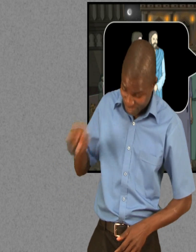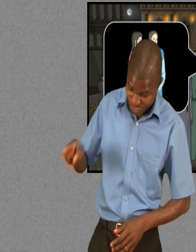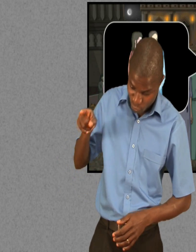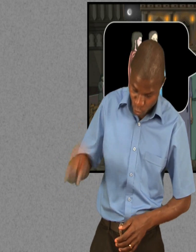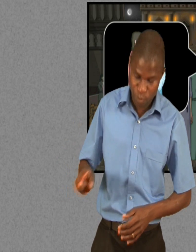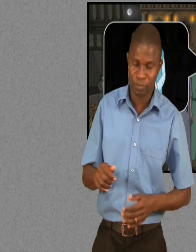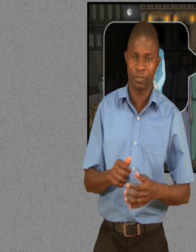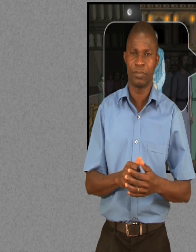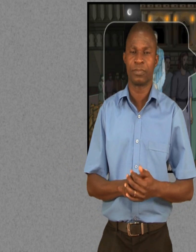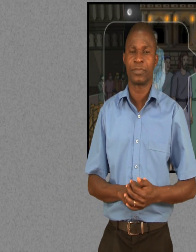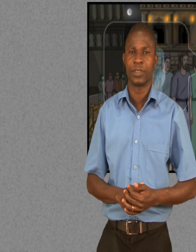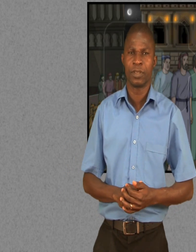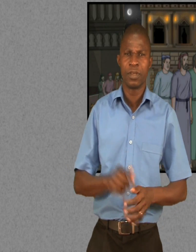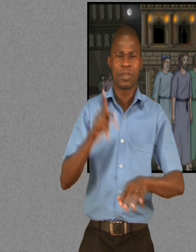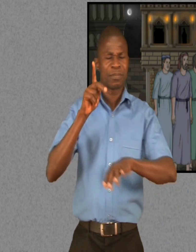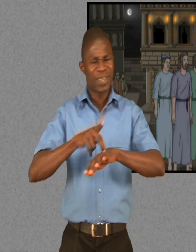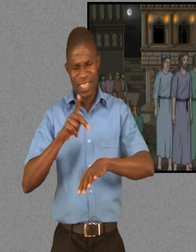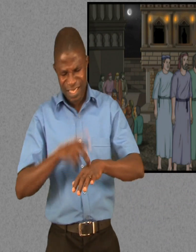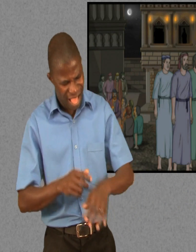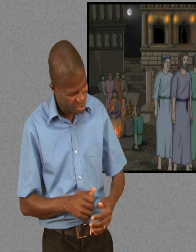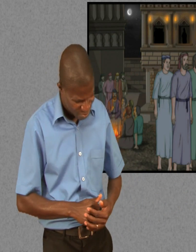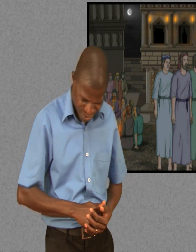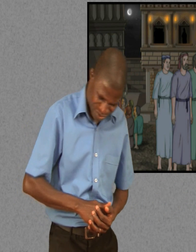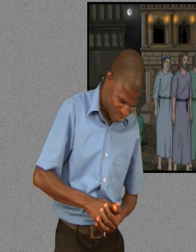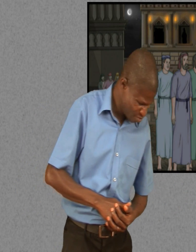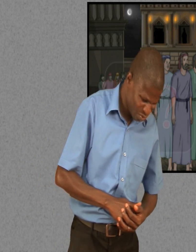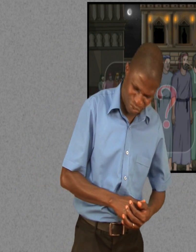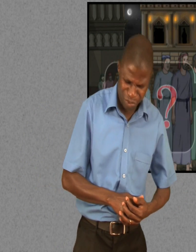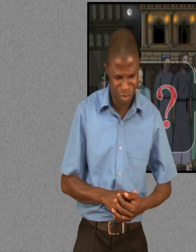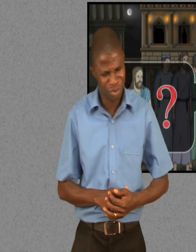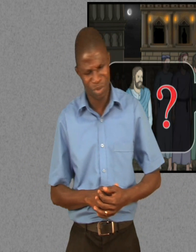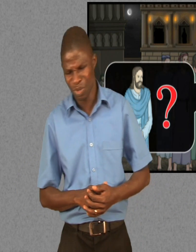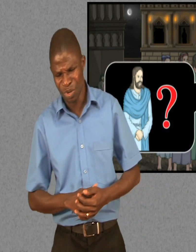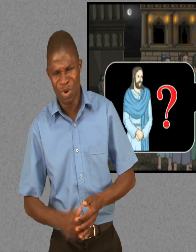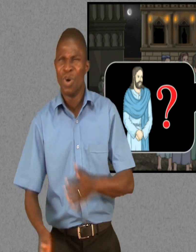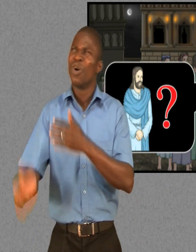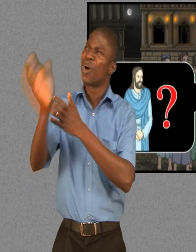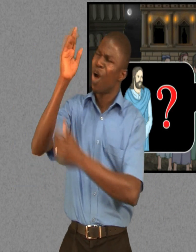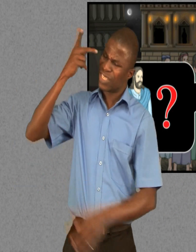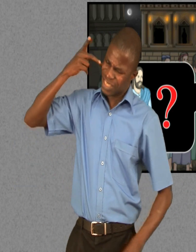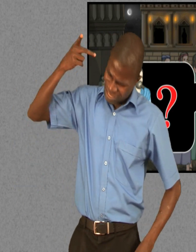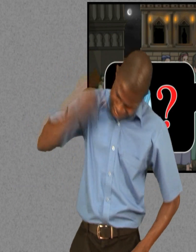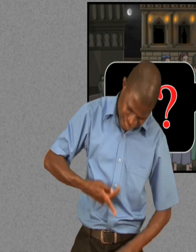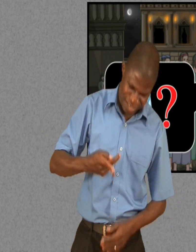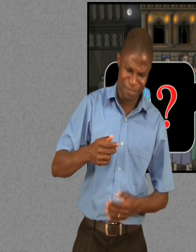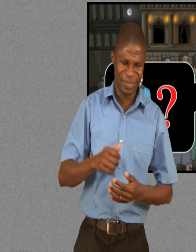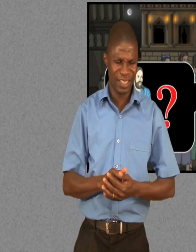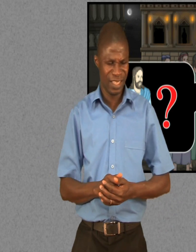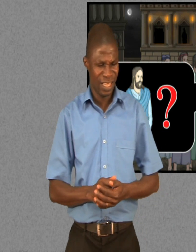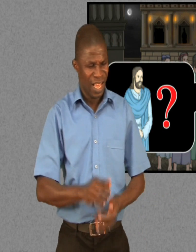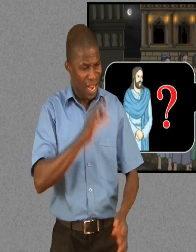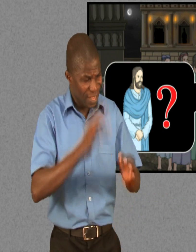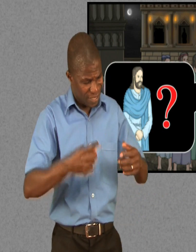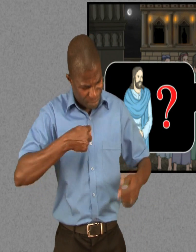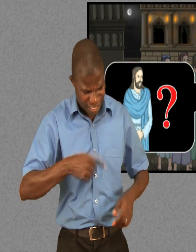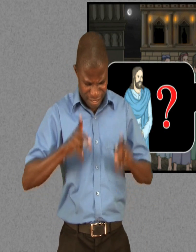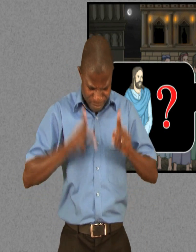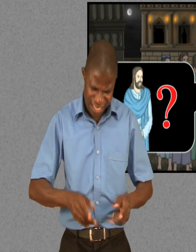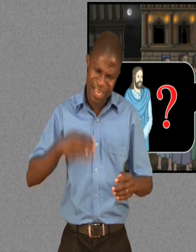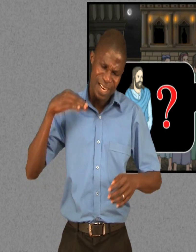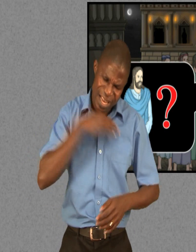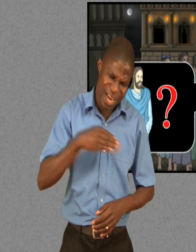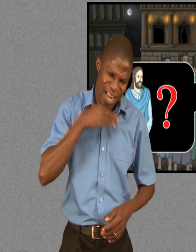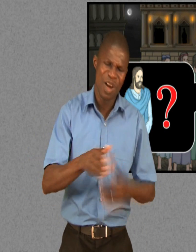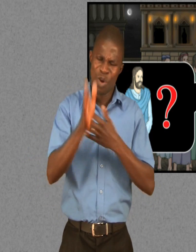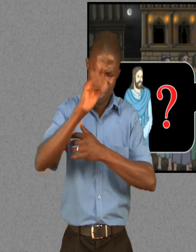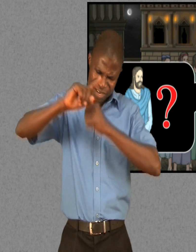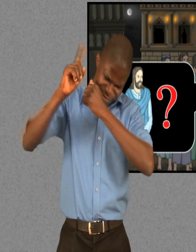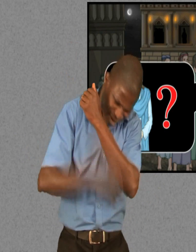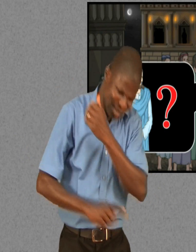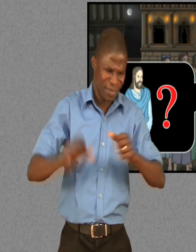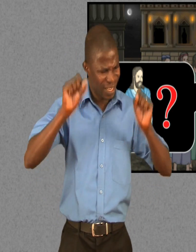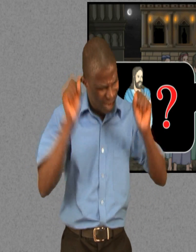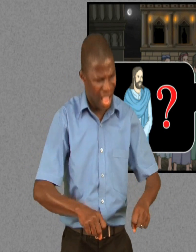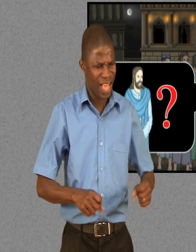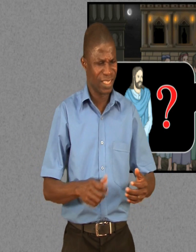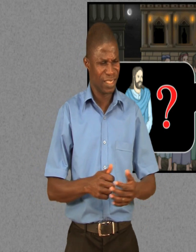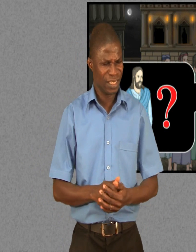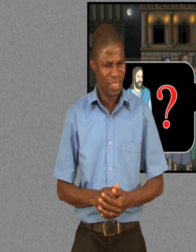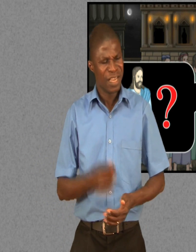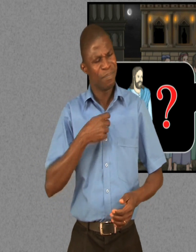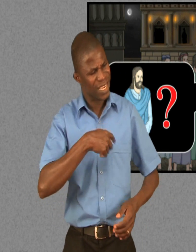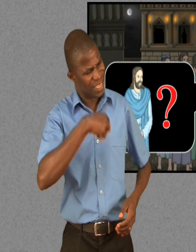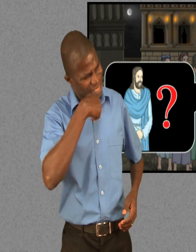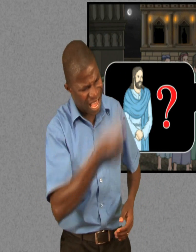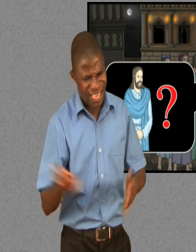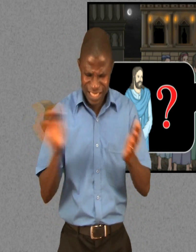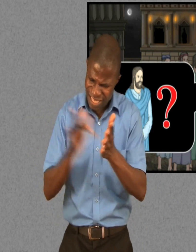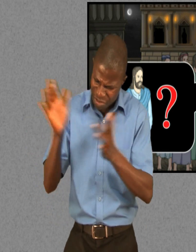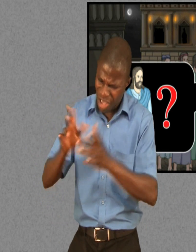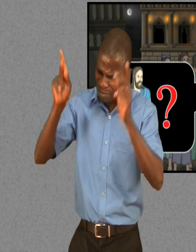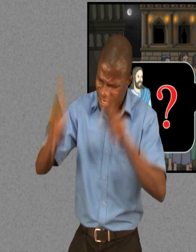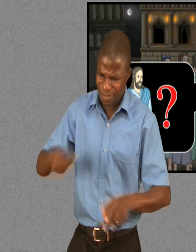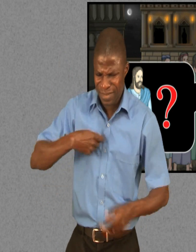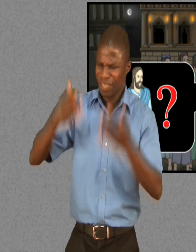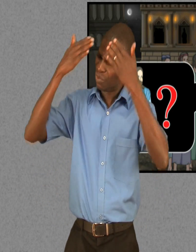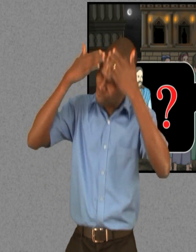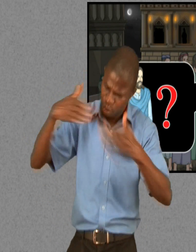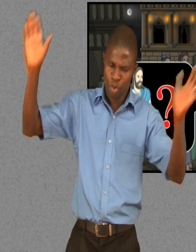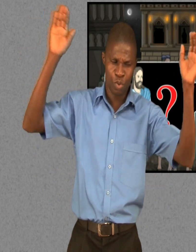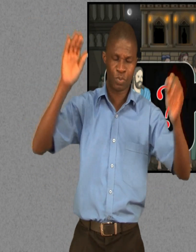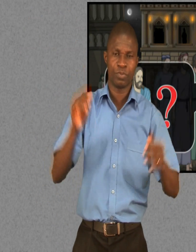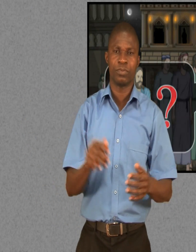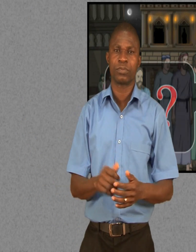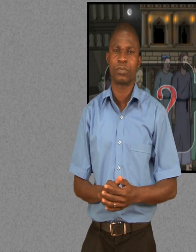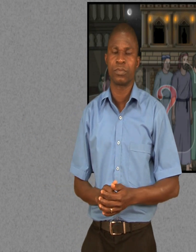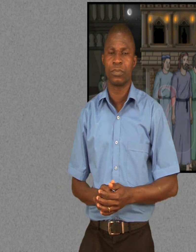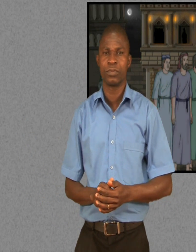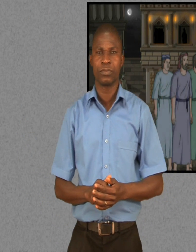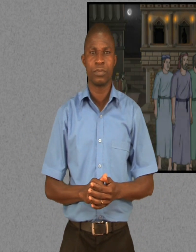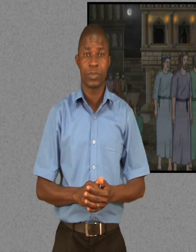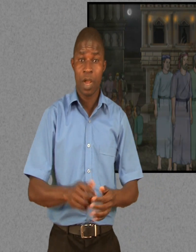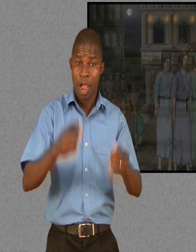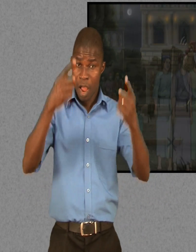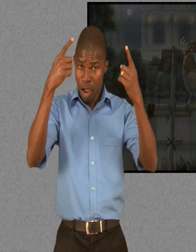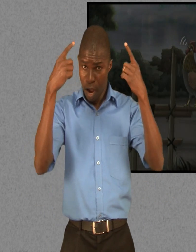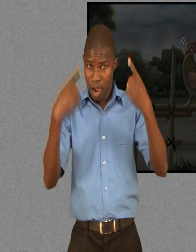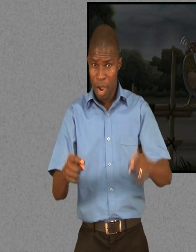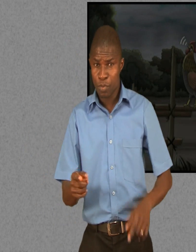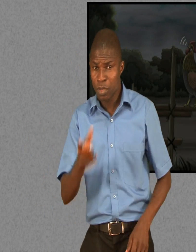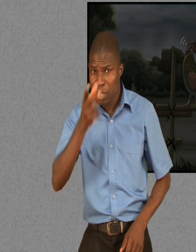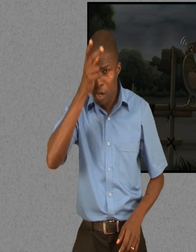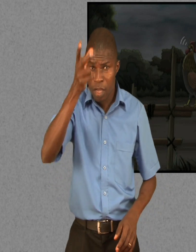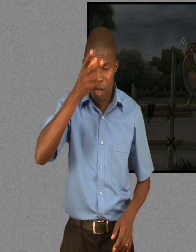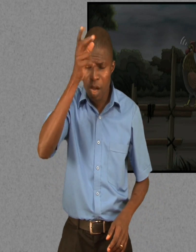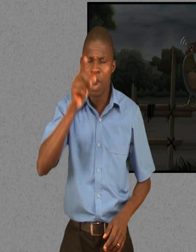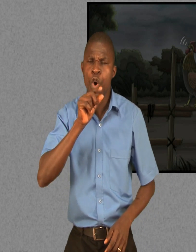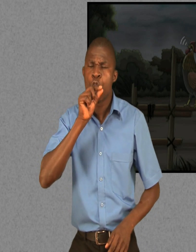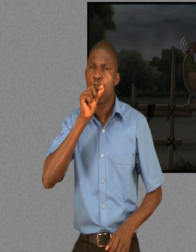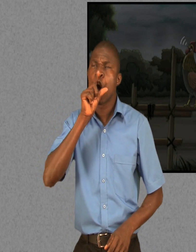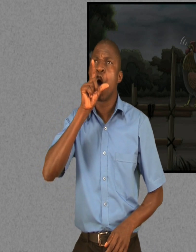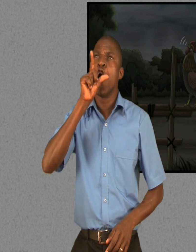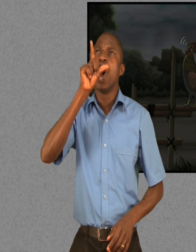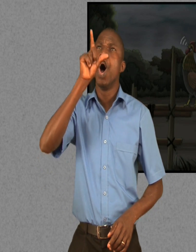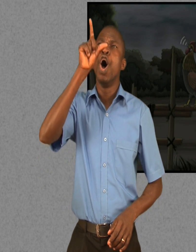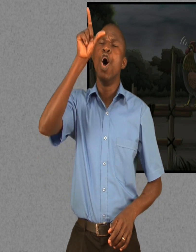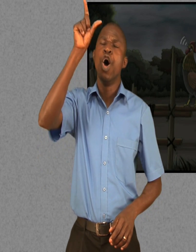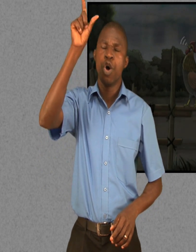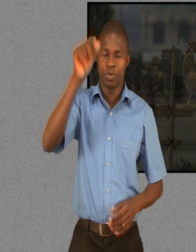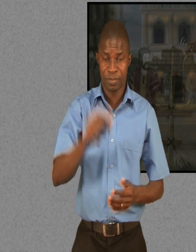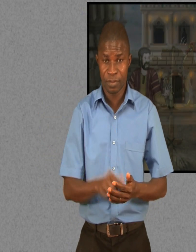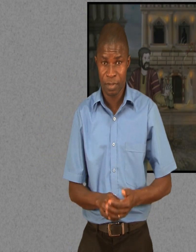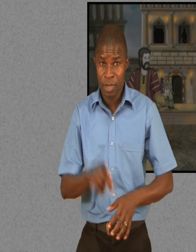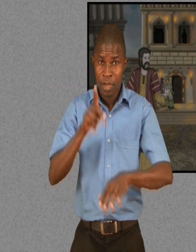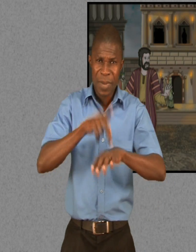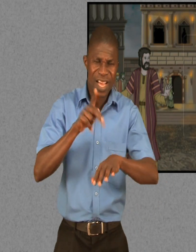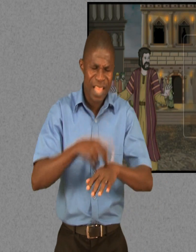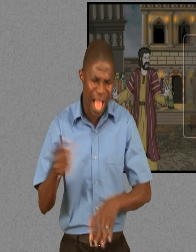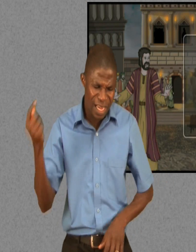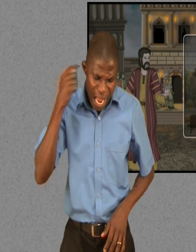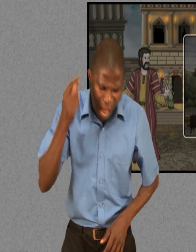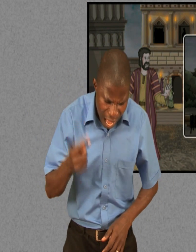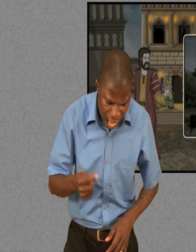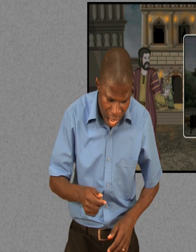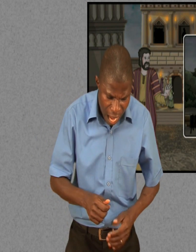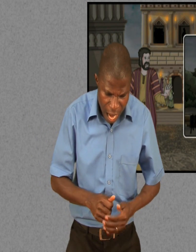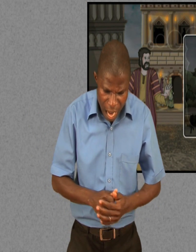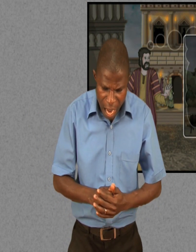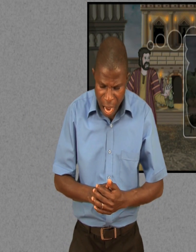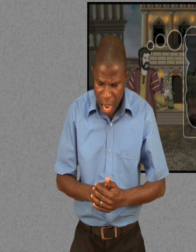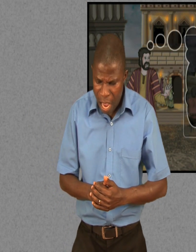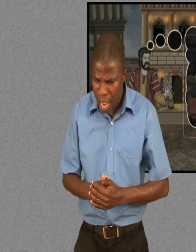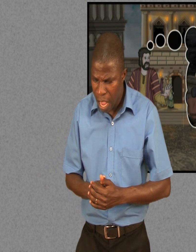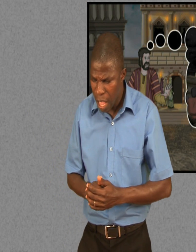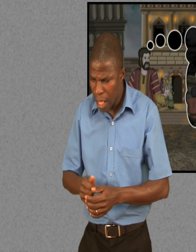At that he began to curse and swear to them, “I do not know the man!” And immediately a rooster crowed.